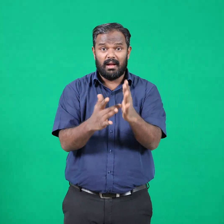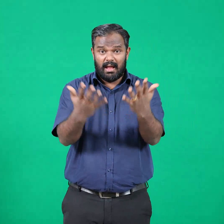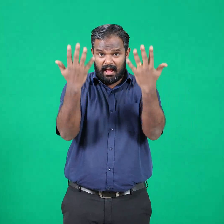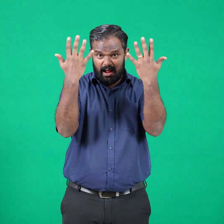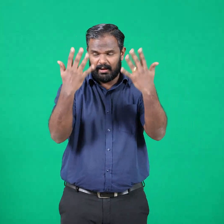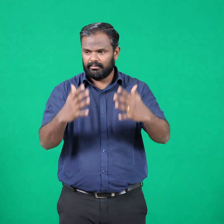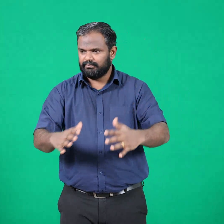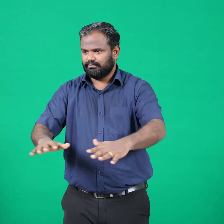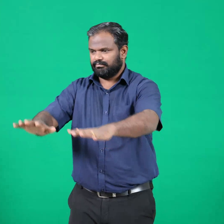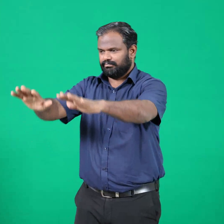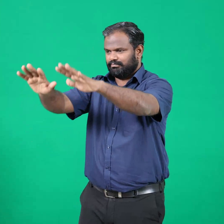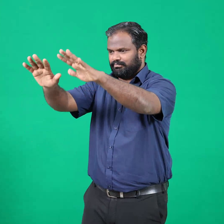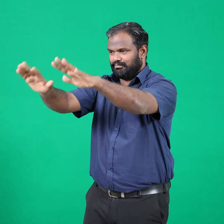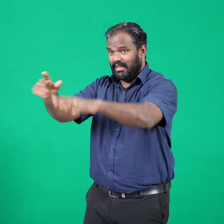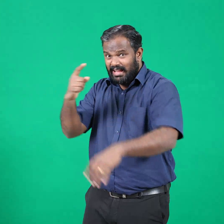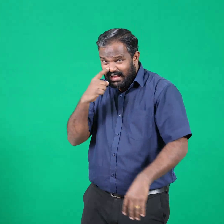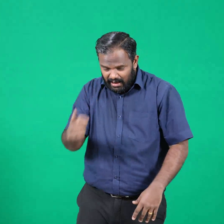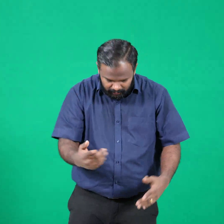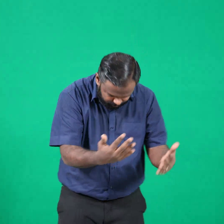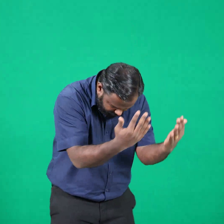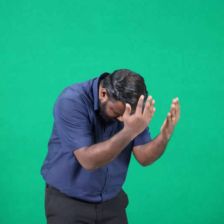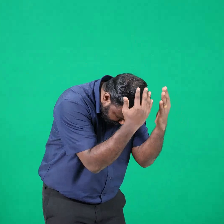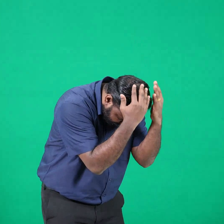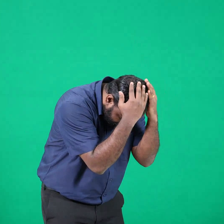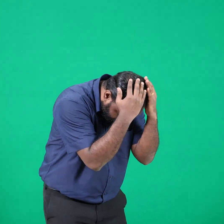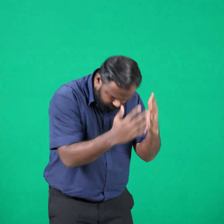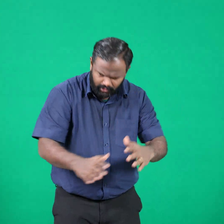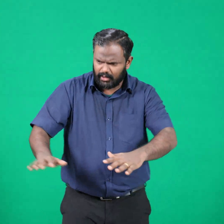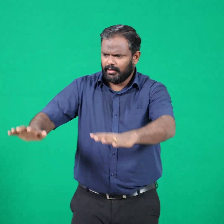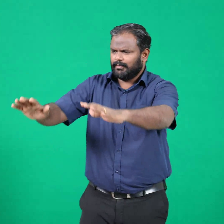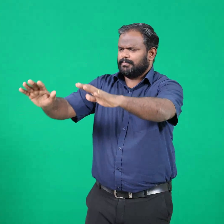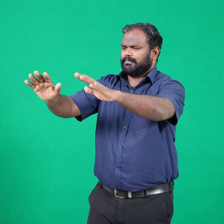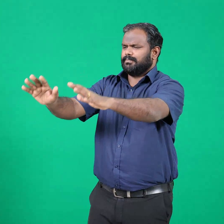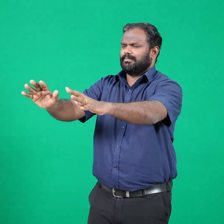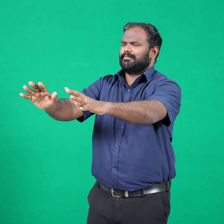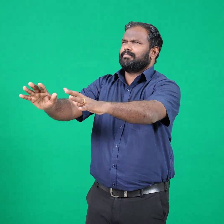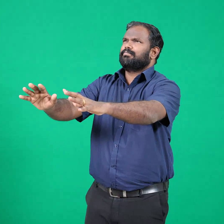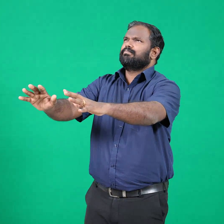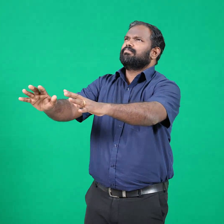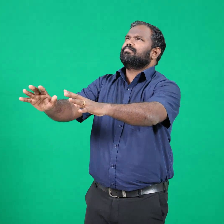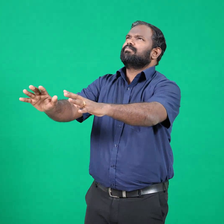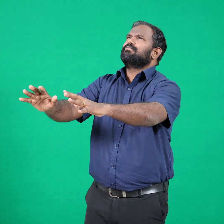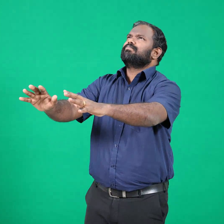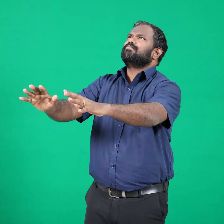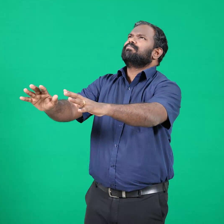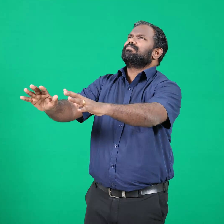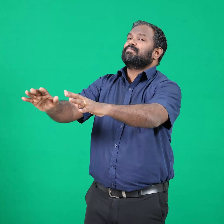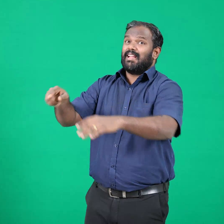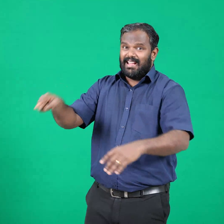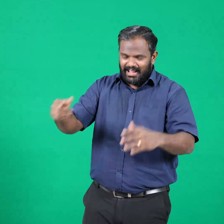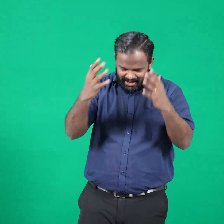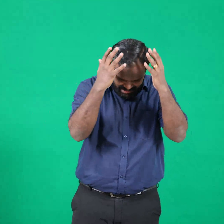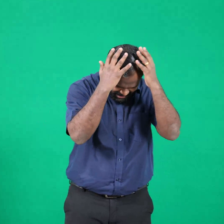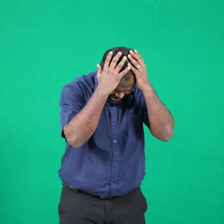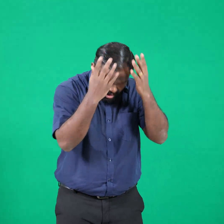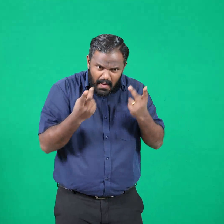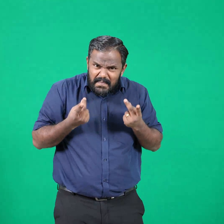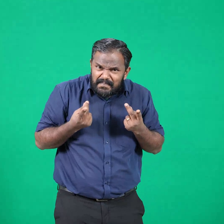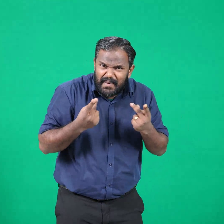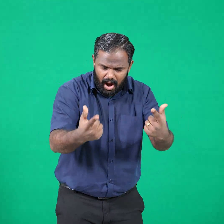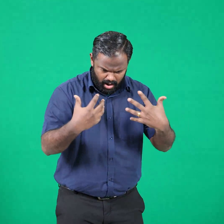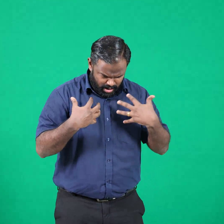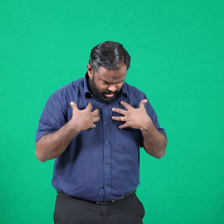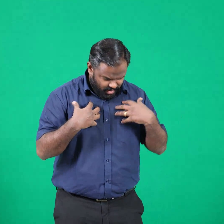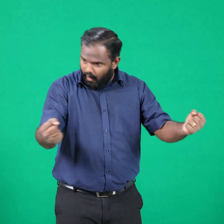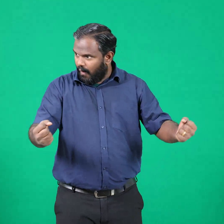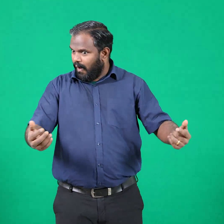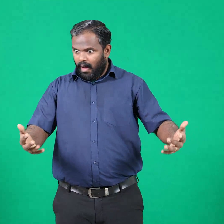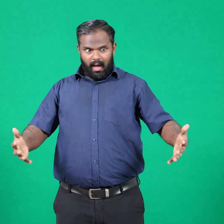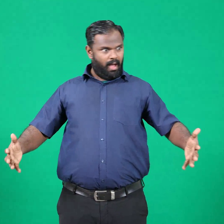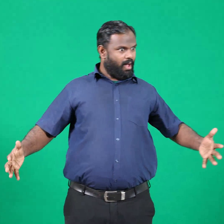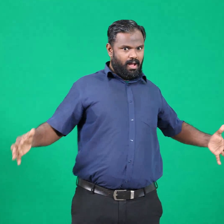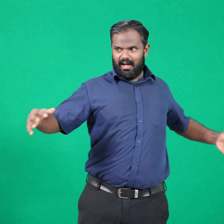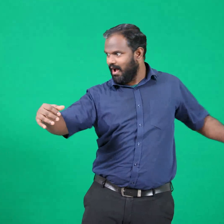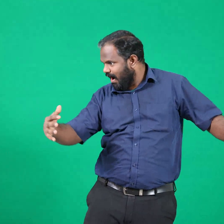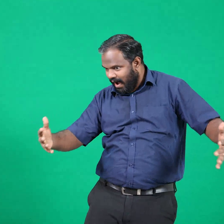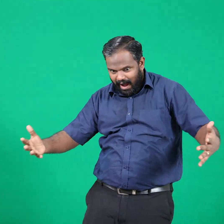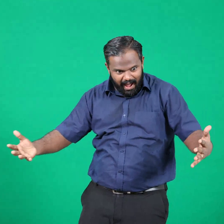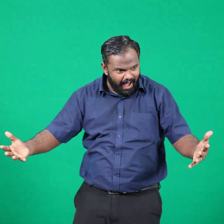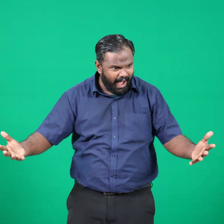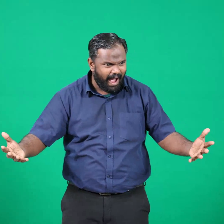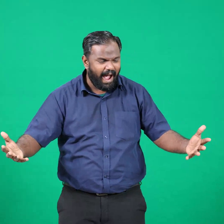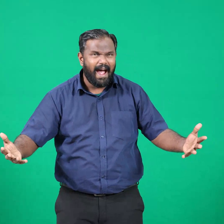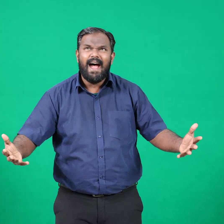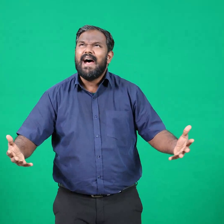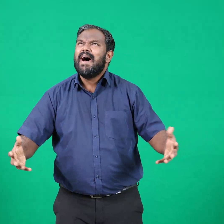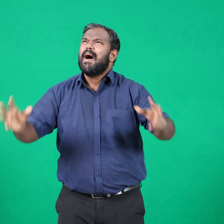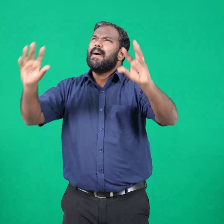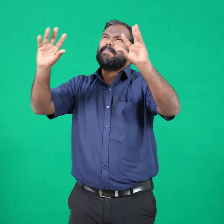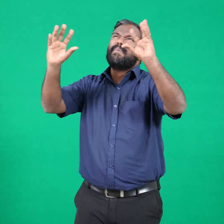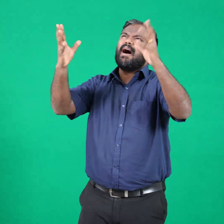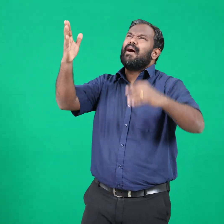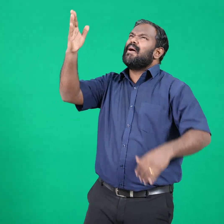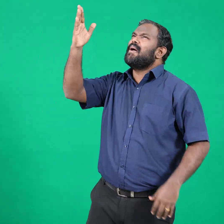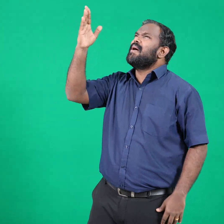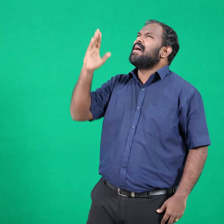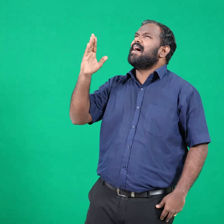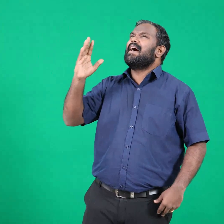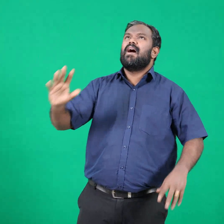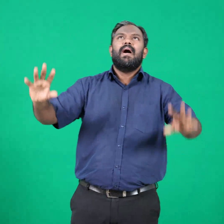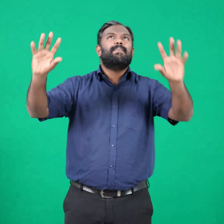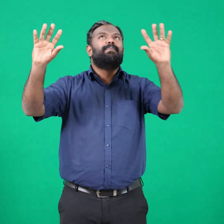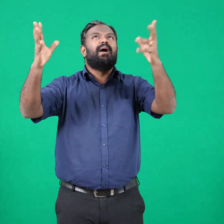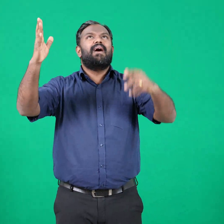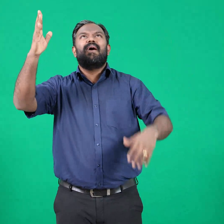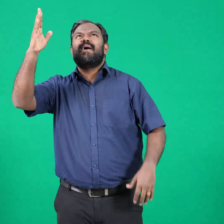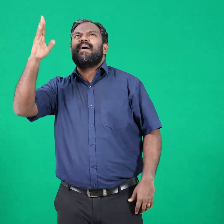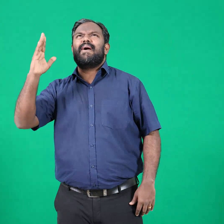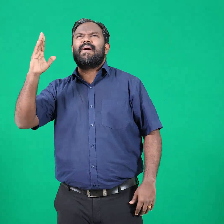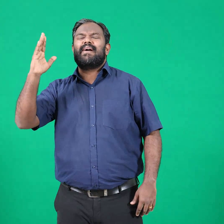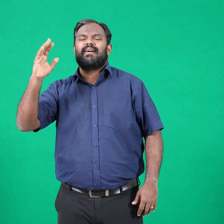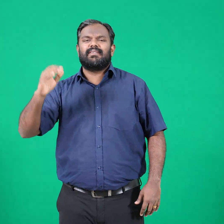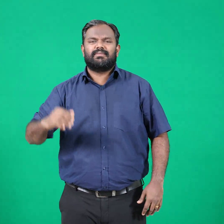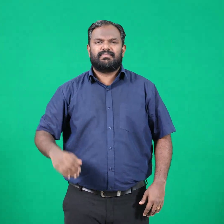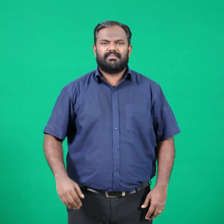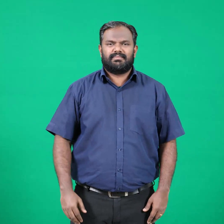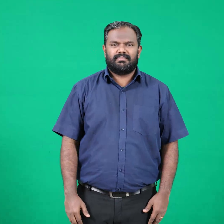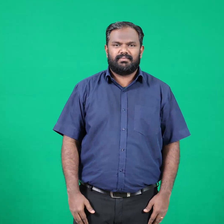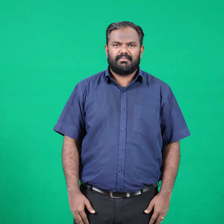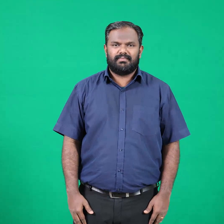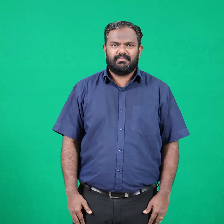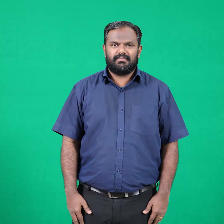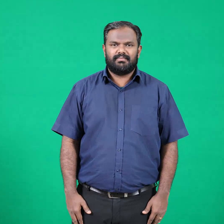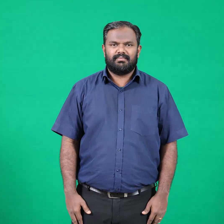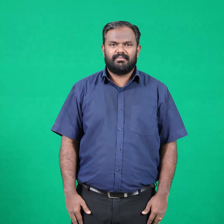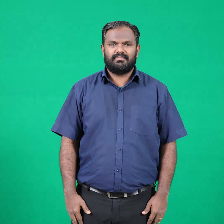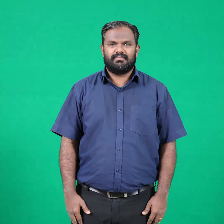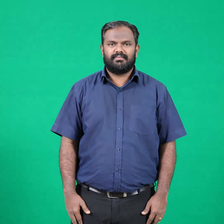Then He placed His hands on her, and immediately she straightened up and began to glorify God.